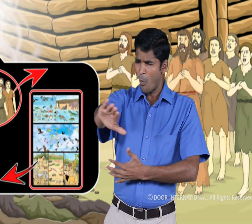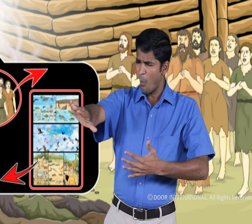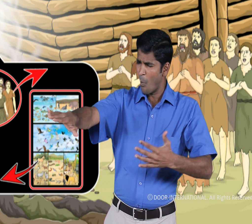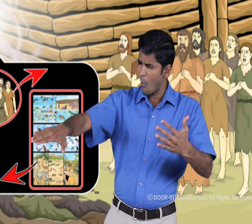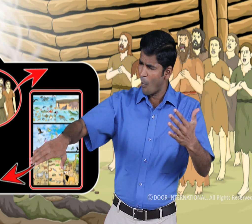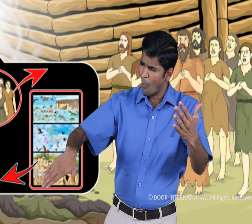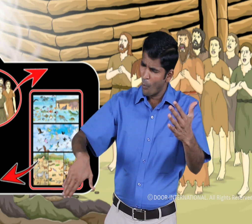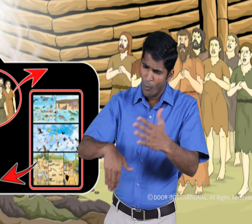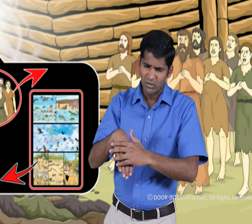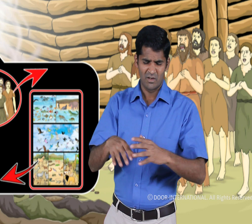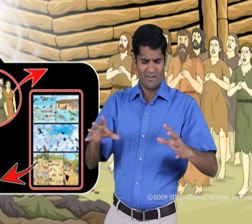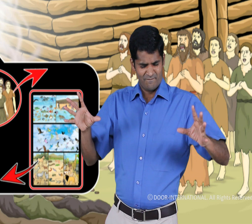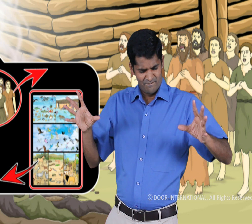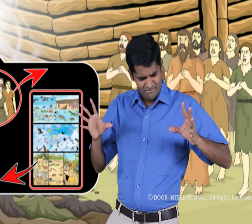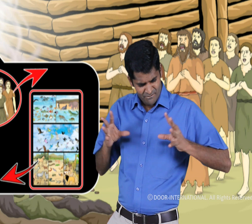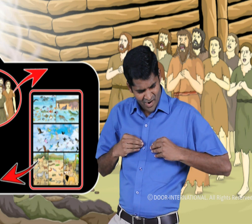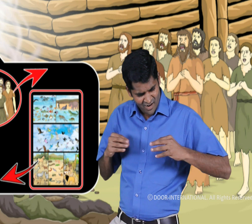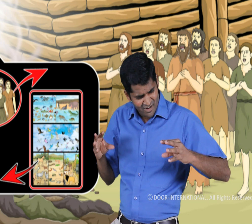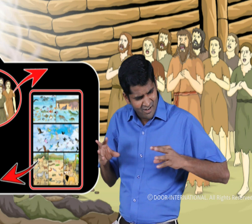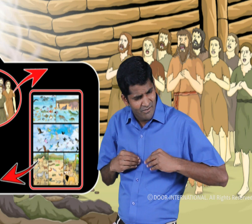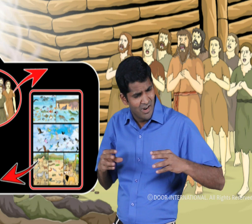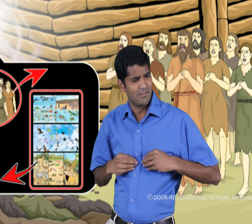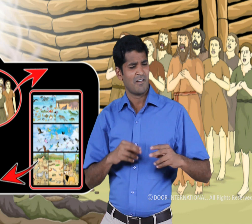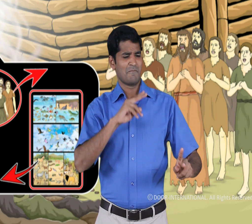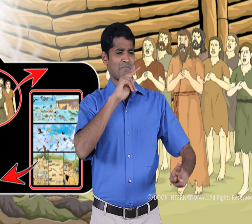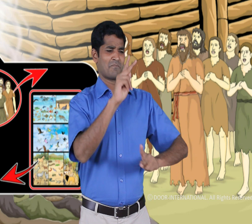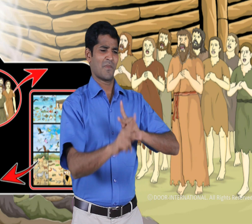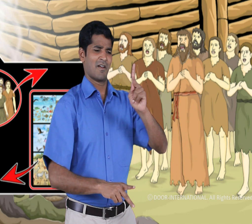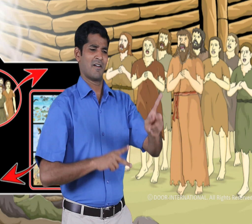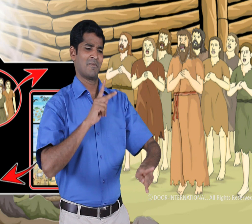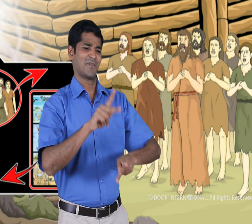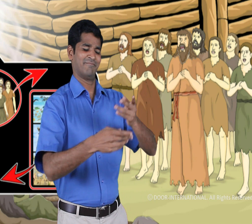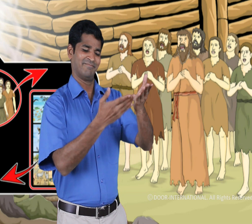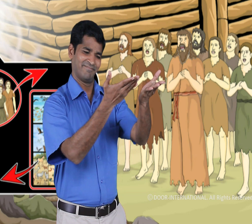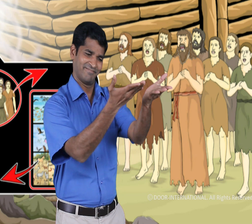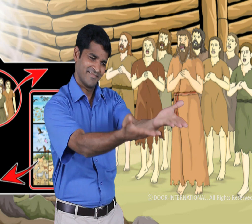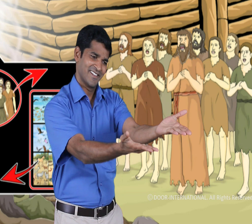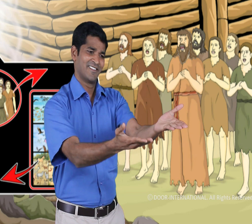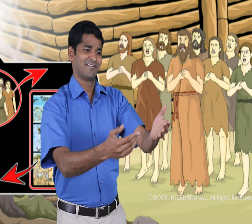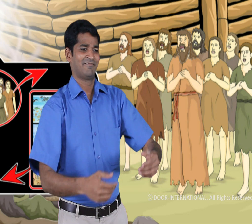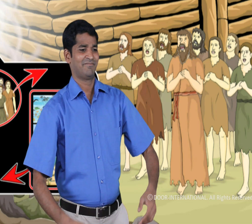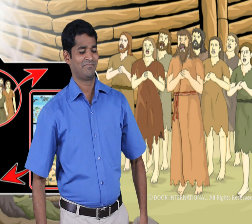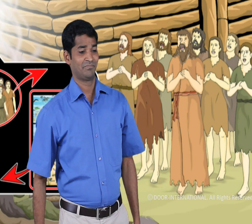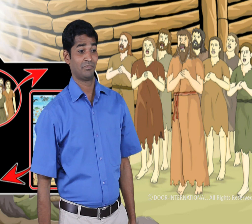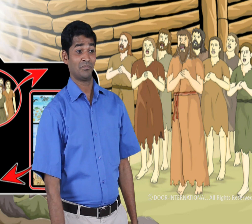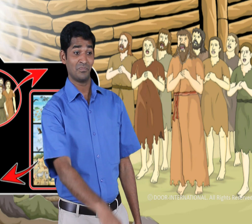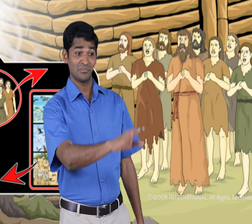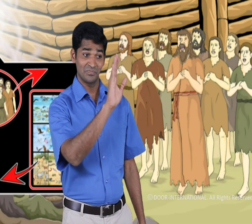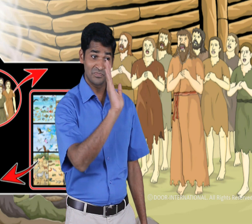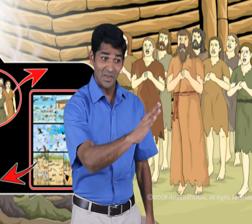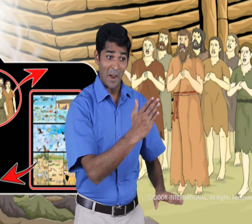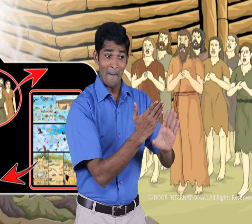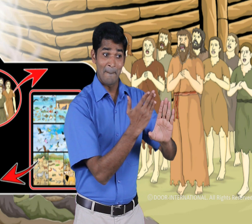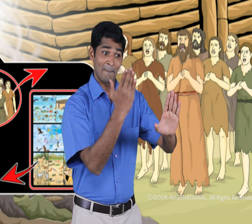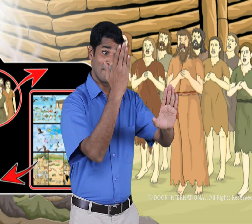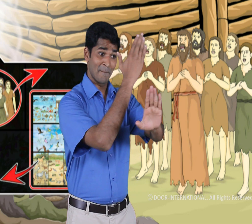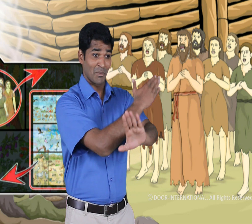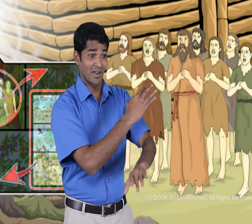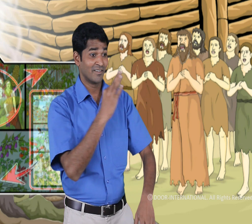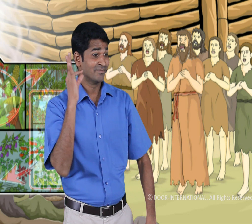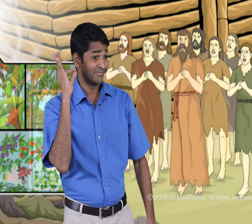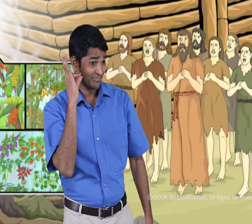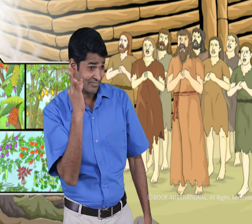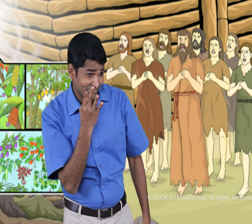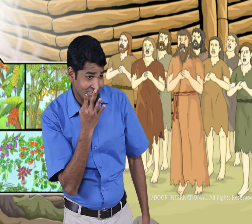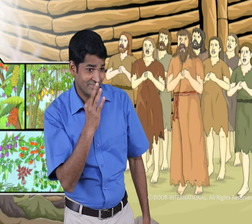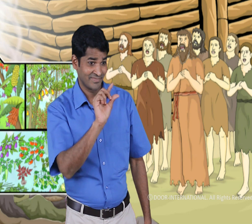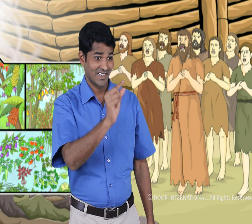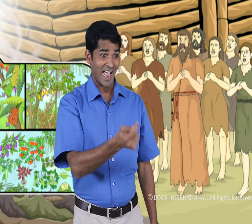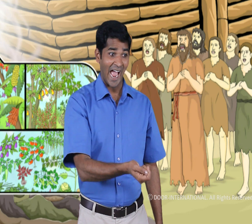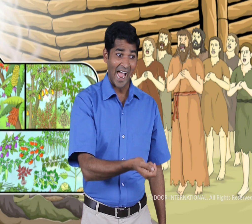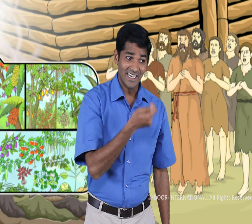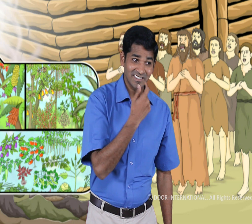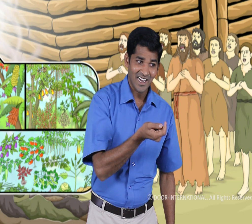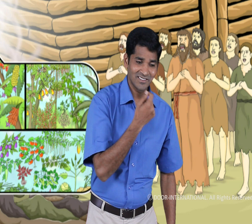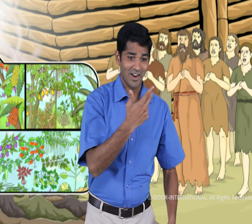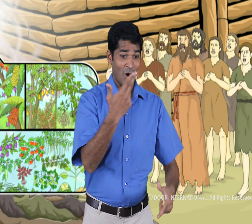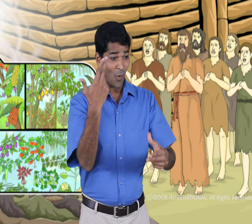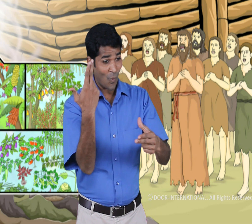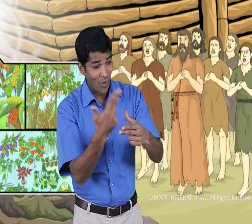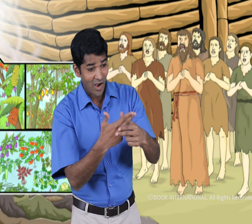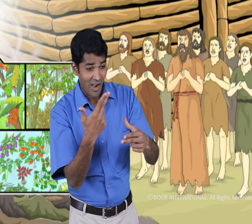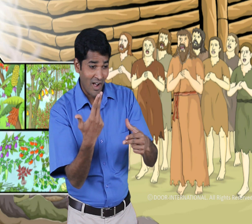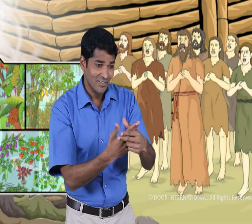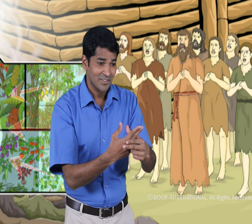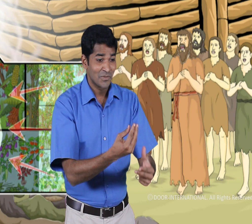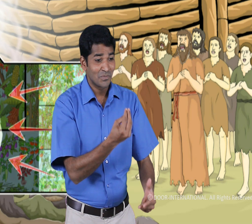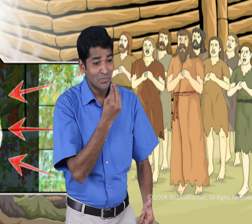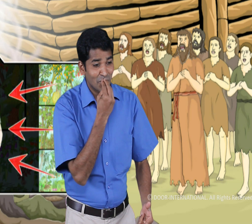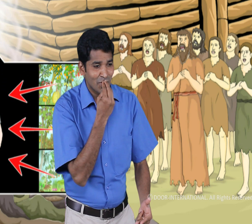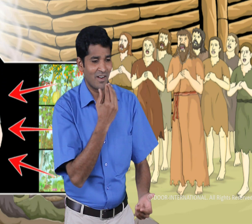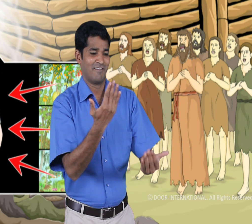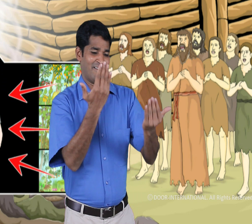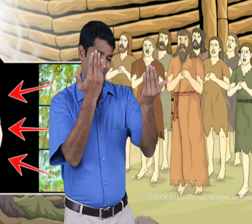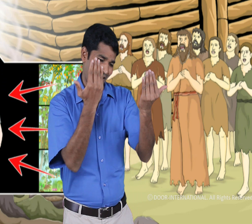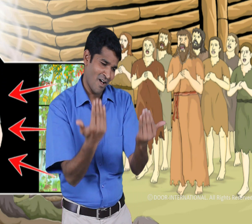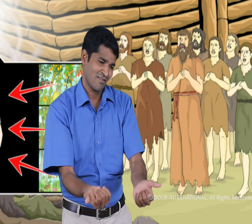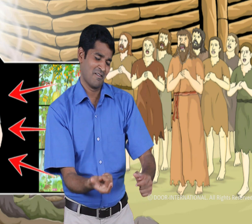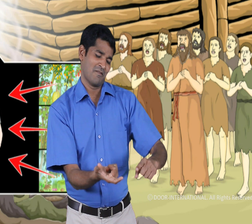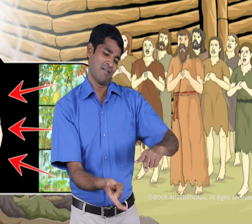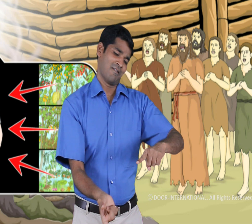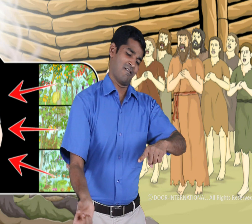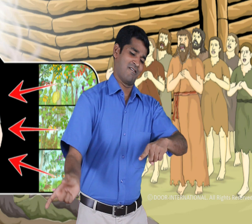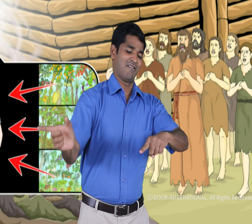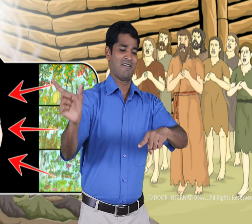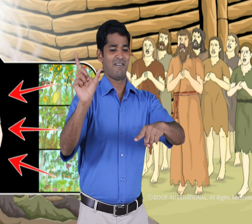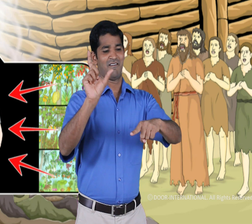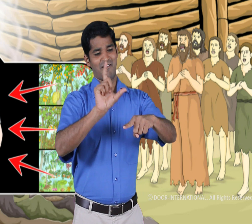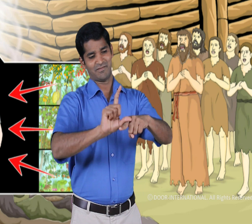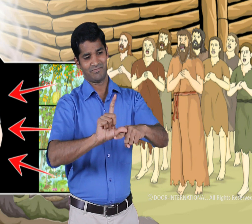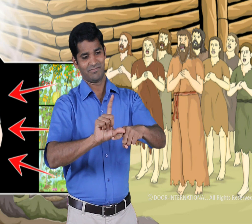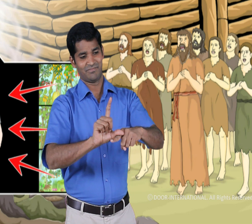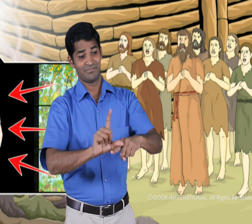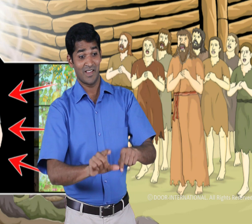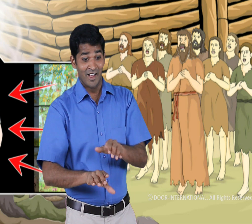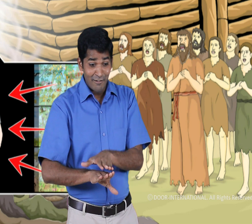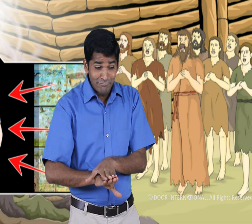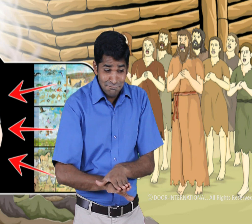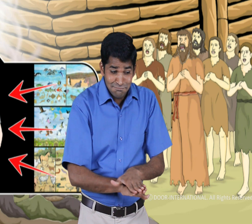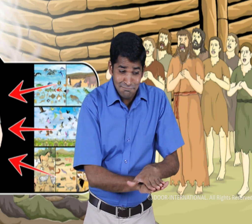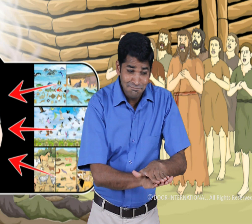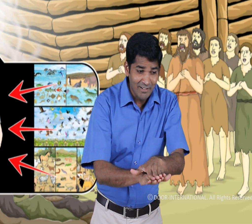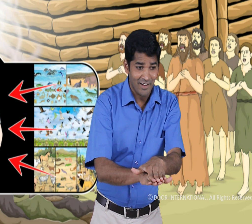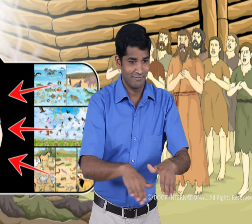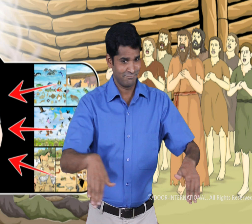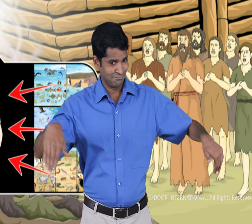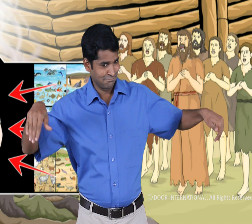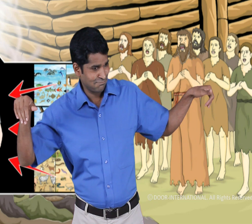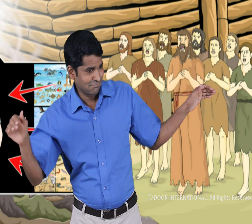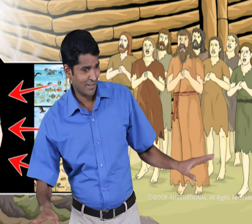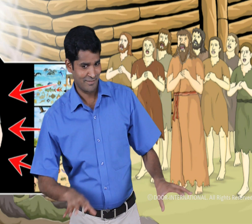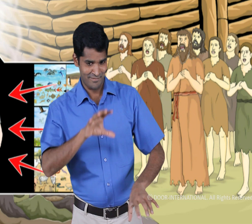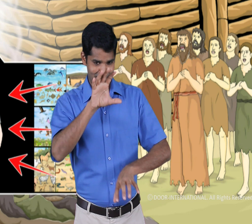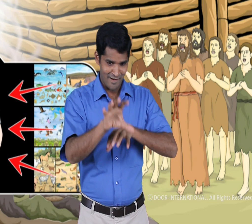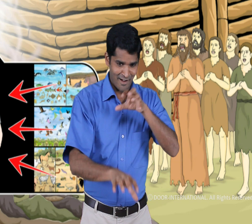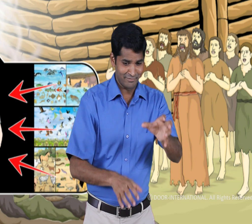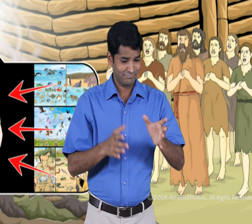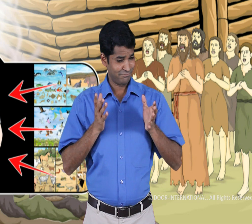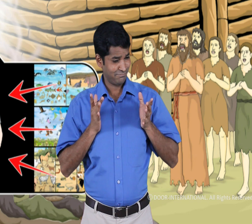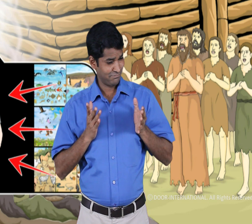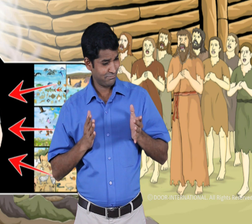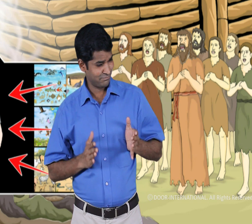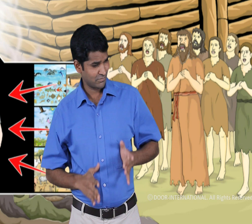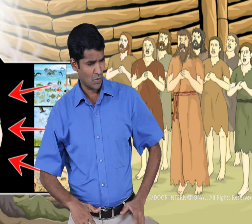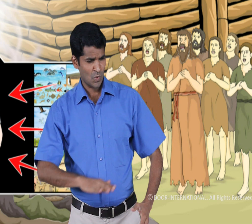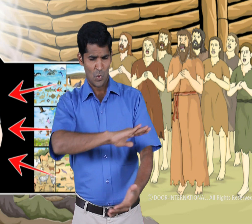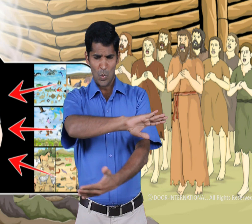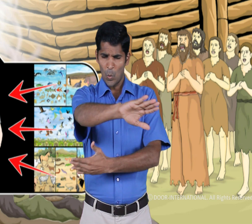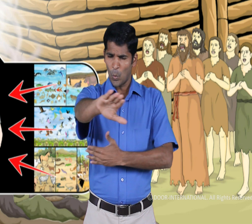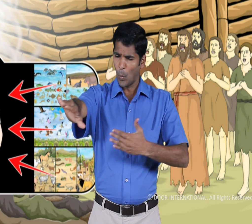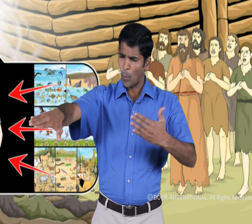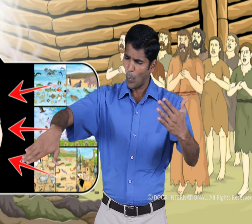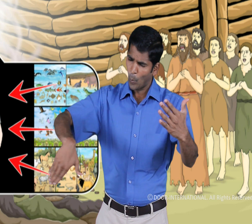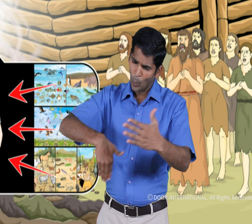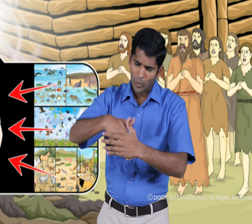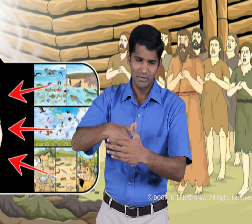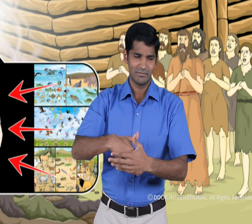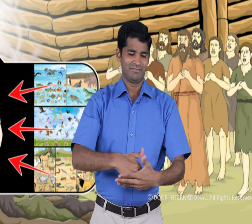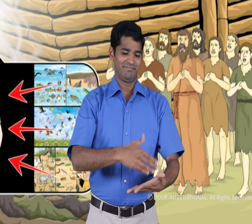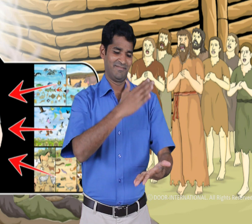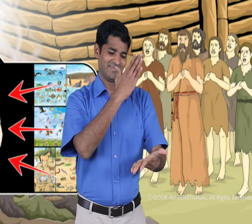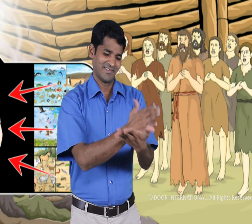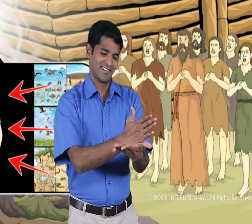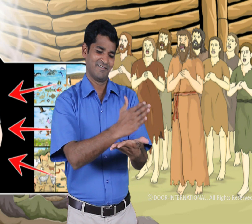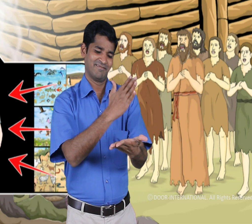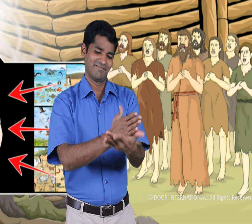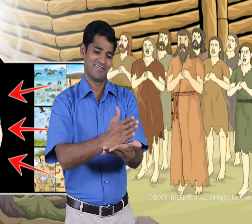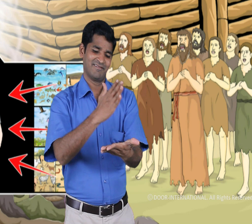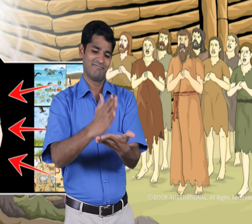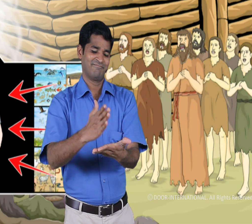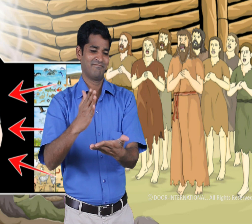They are delivered into your hand. Everything that lives and moves will be food for you;